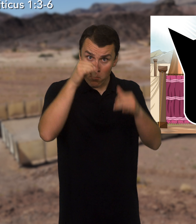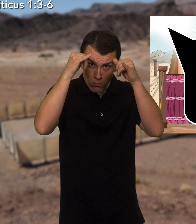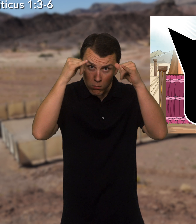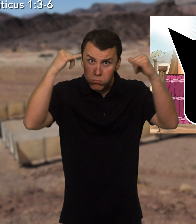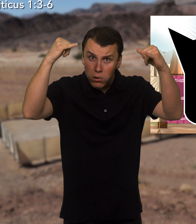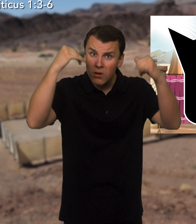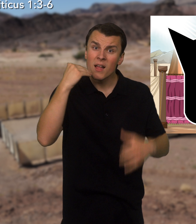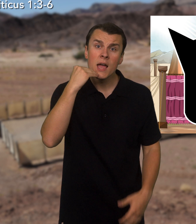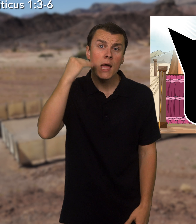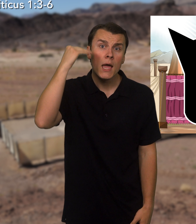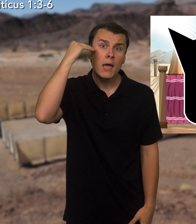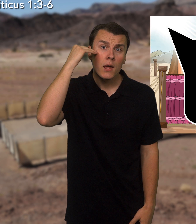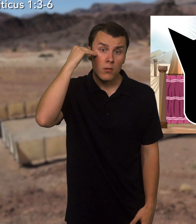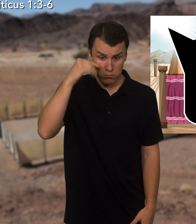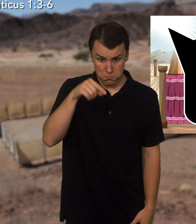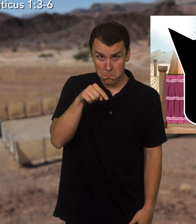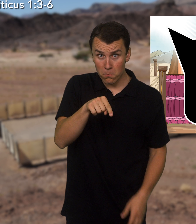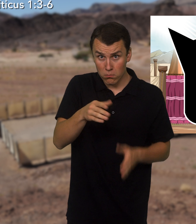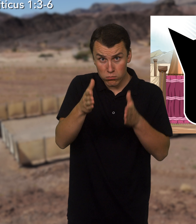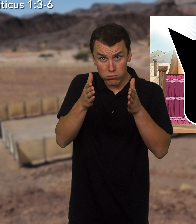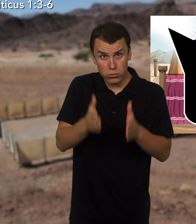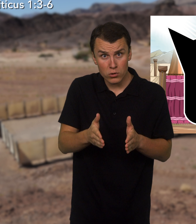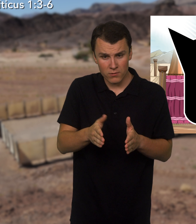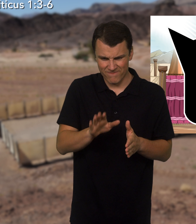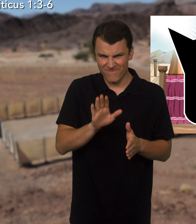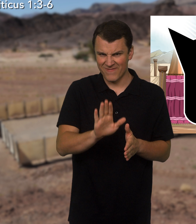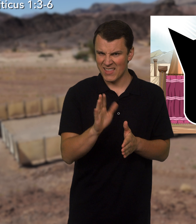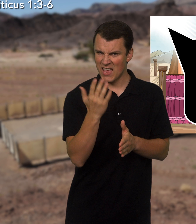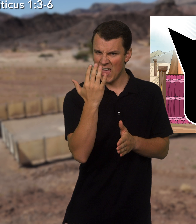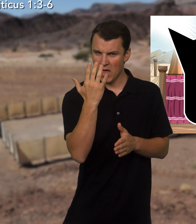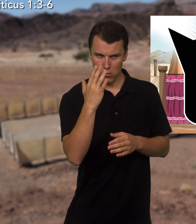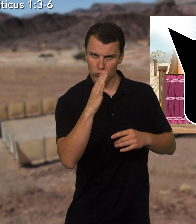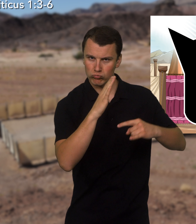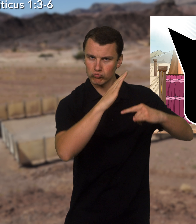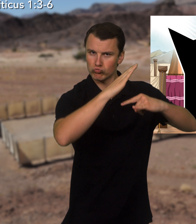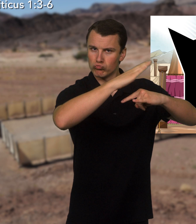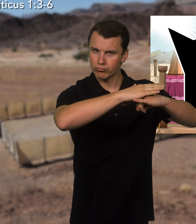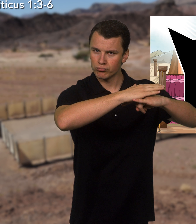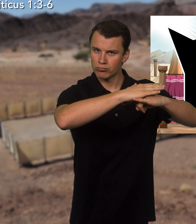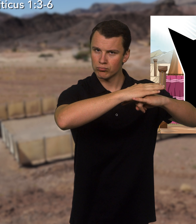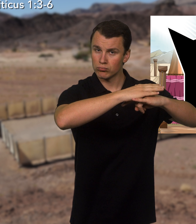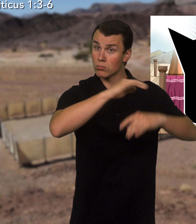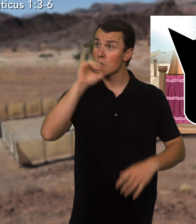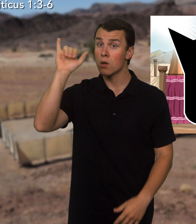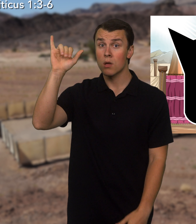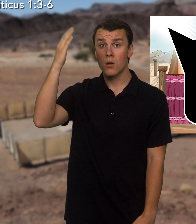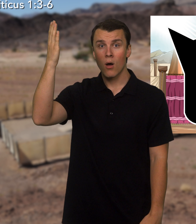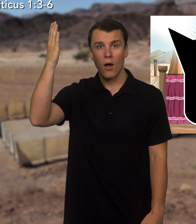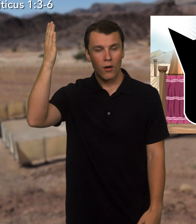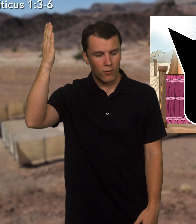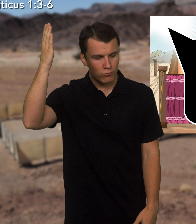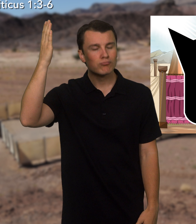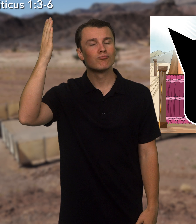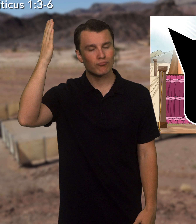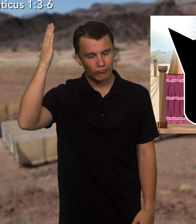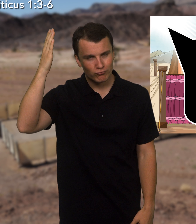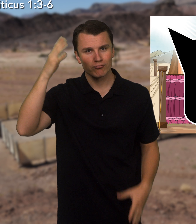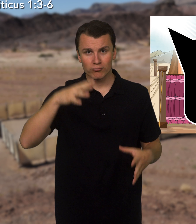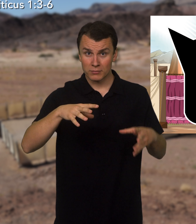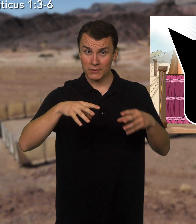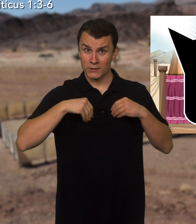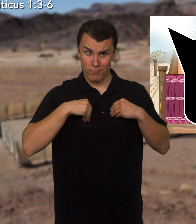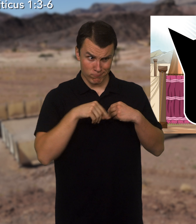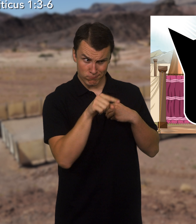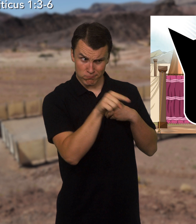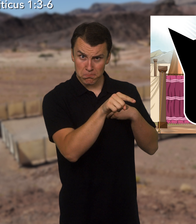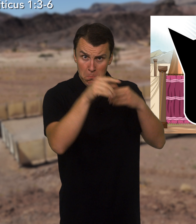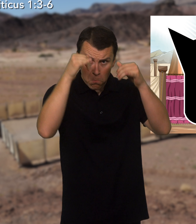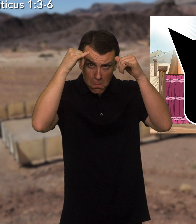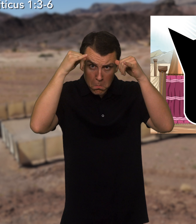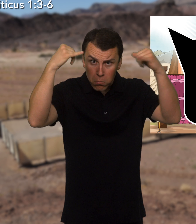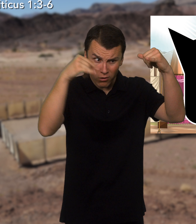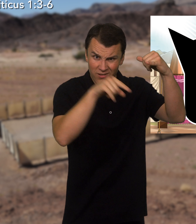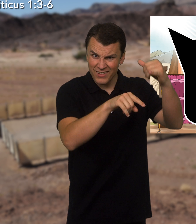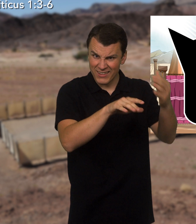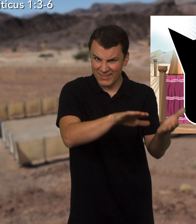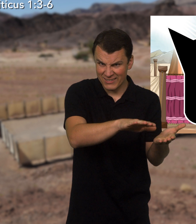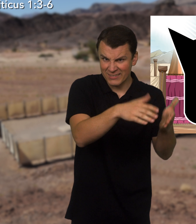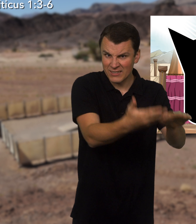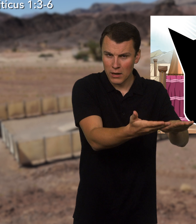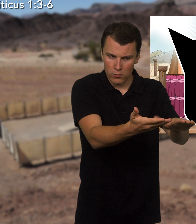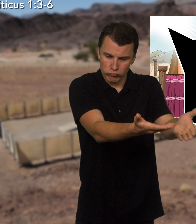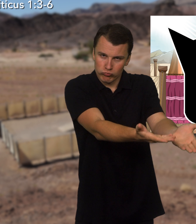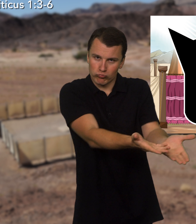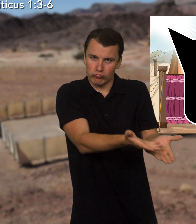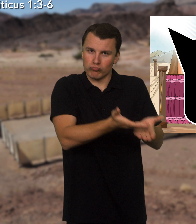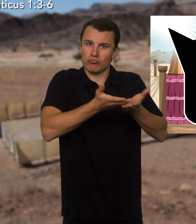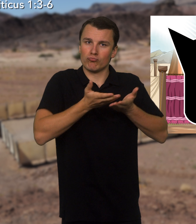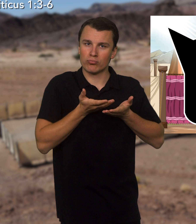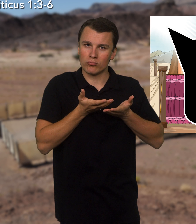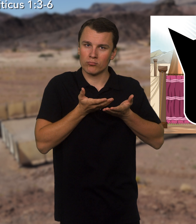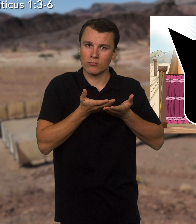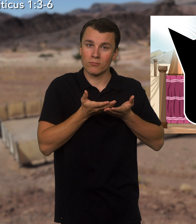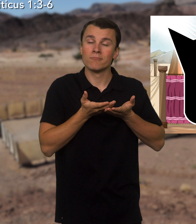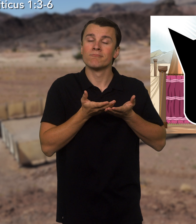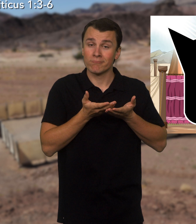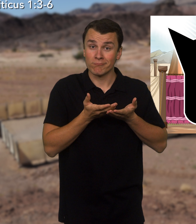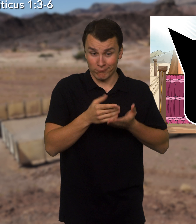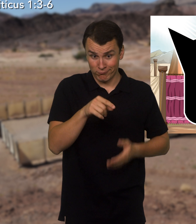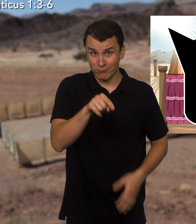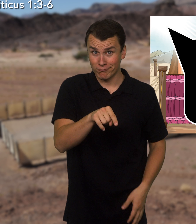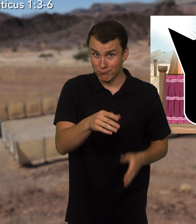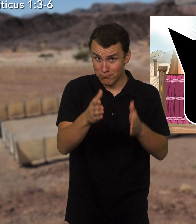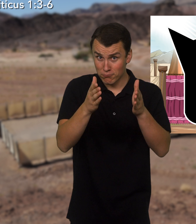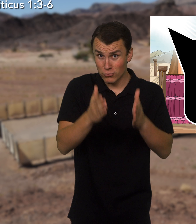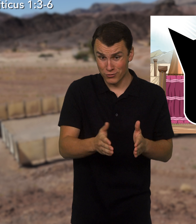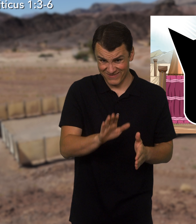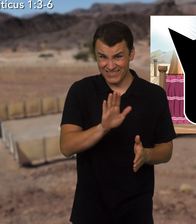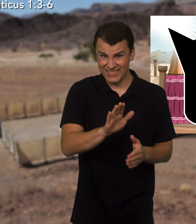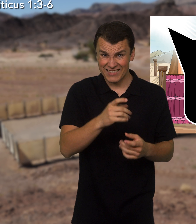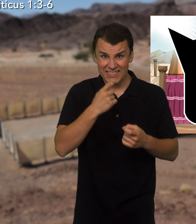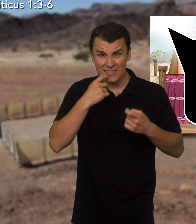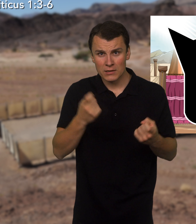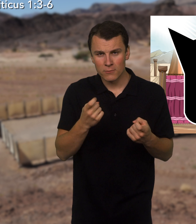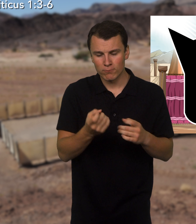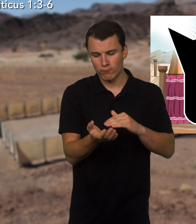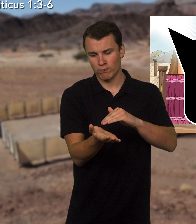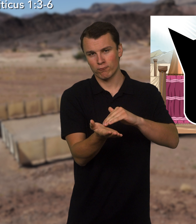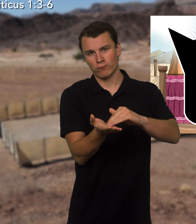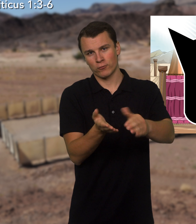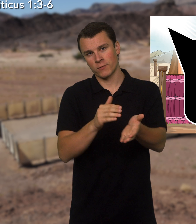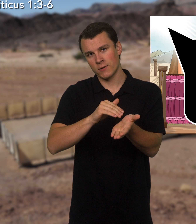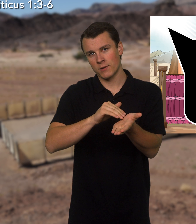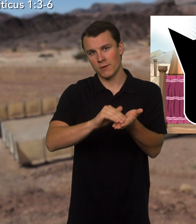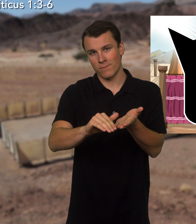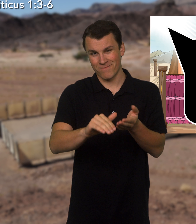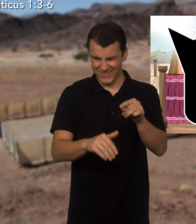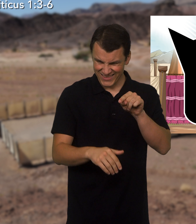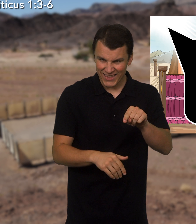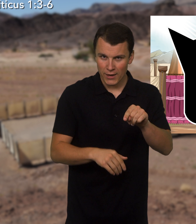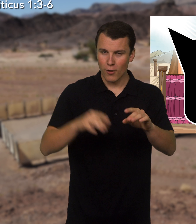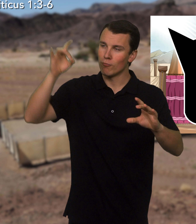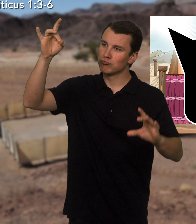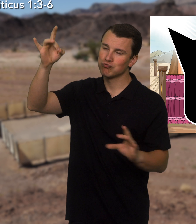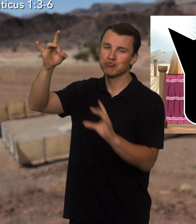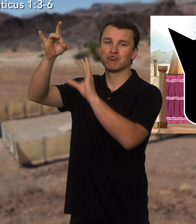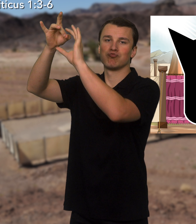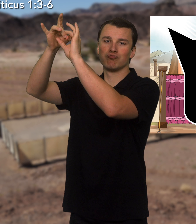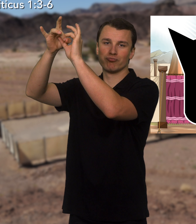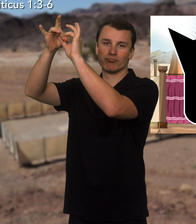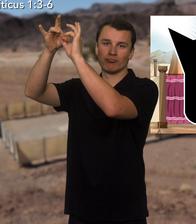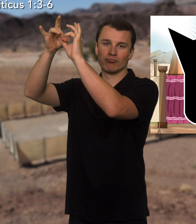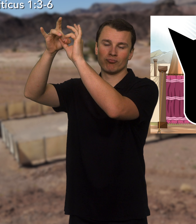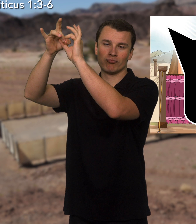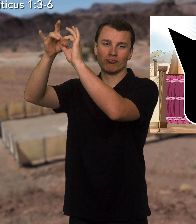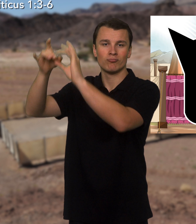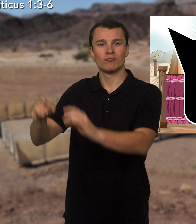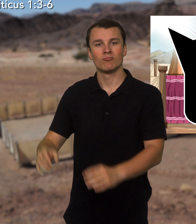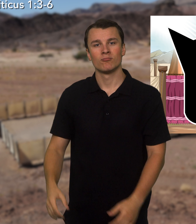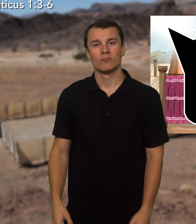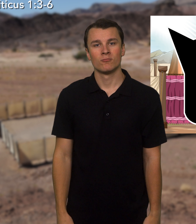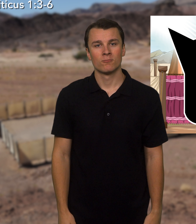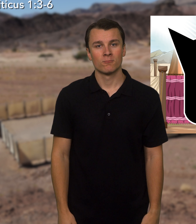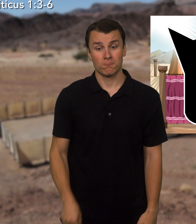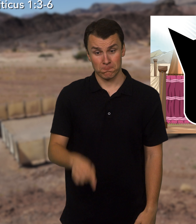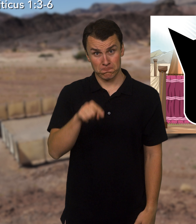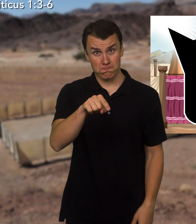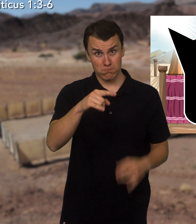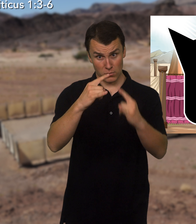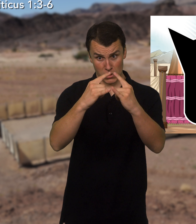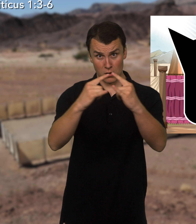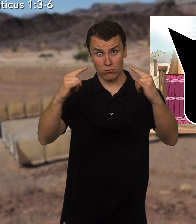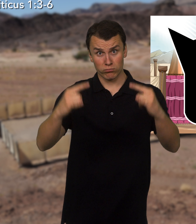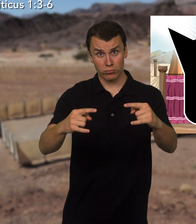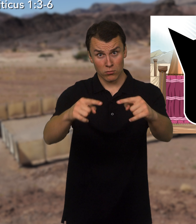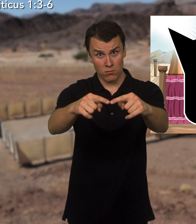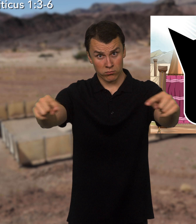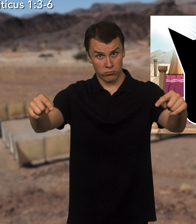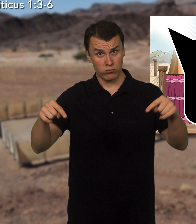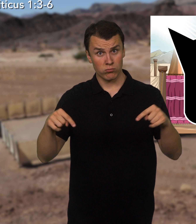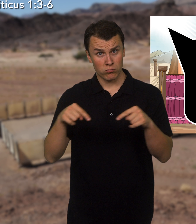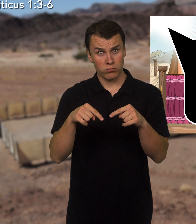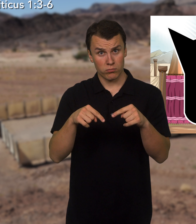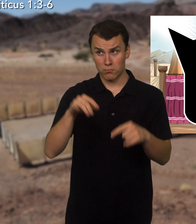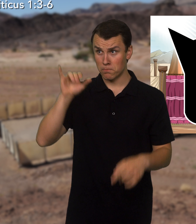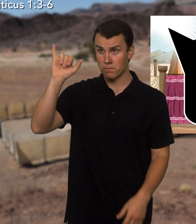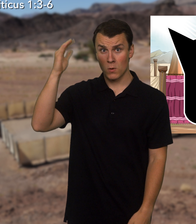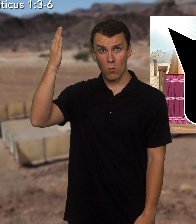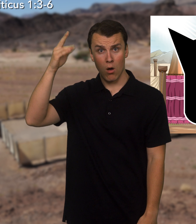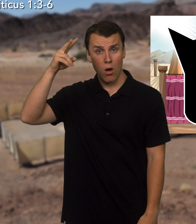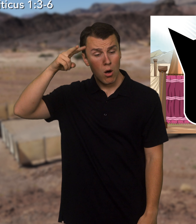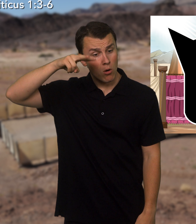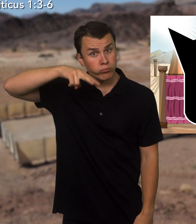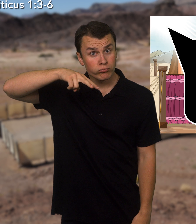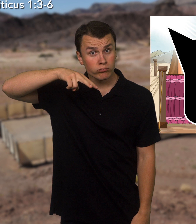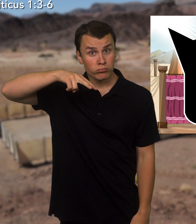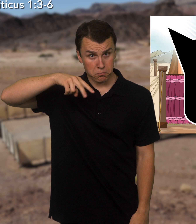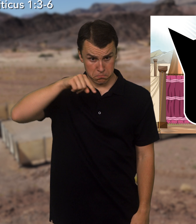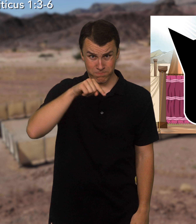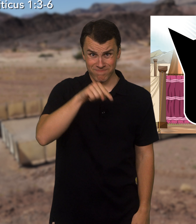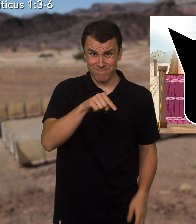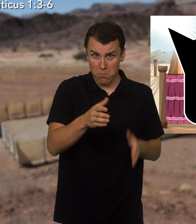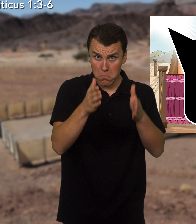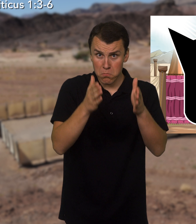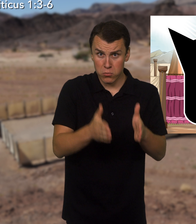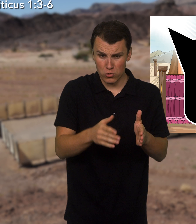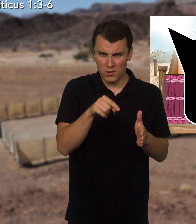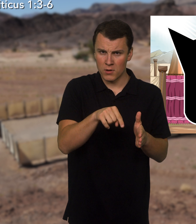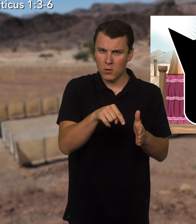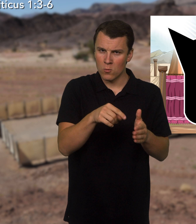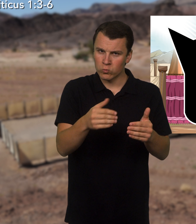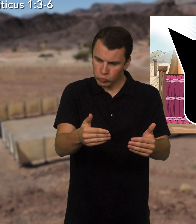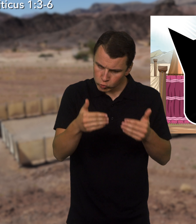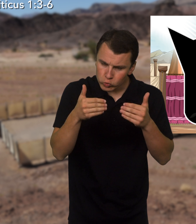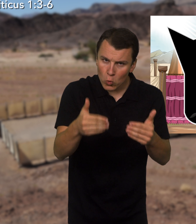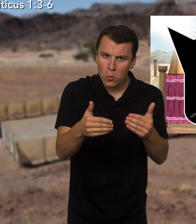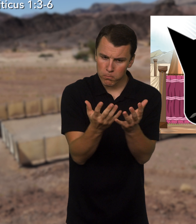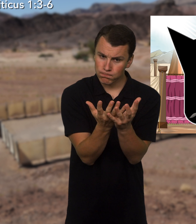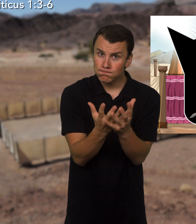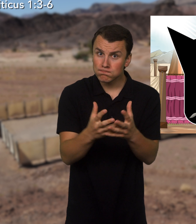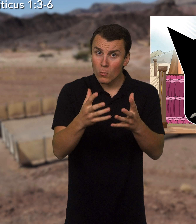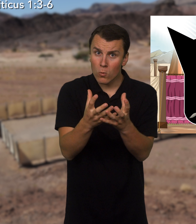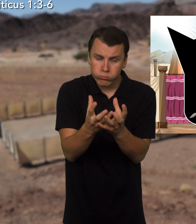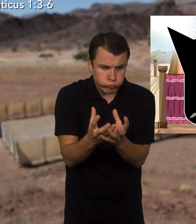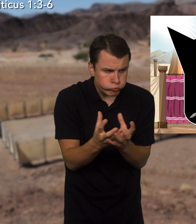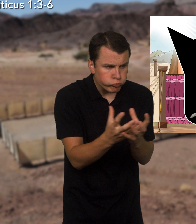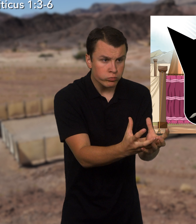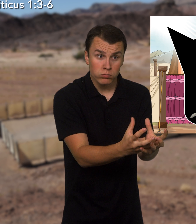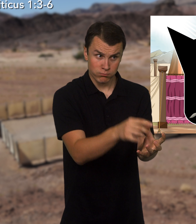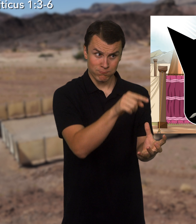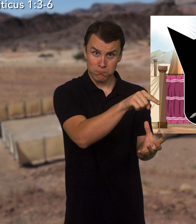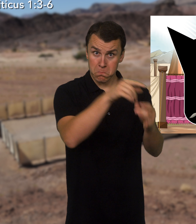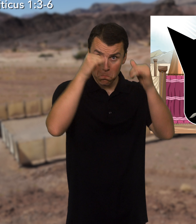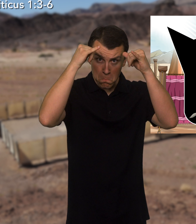He is to lay his hand on the head of the burnt offering, so it can be accepted on his behalf to make atonement for him.